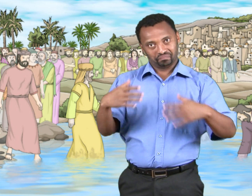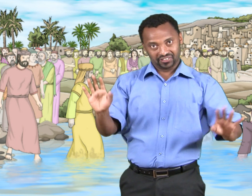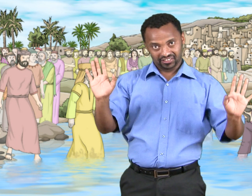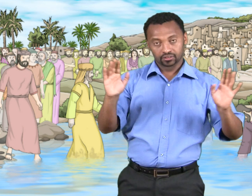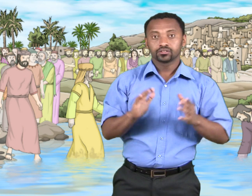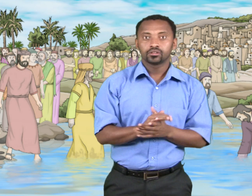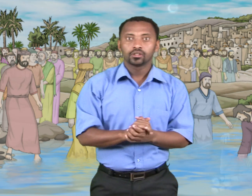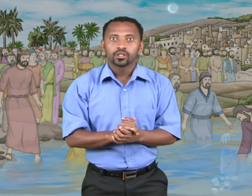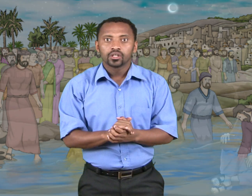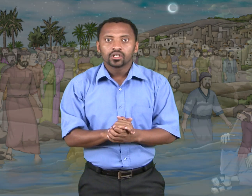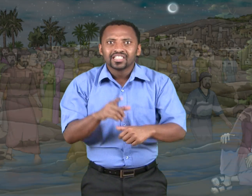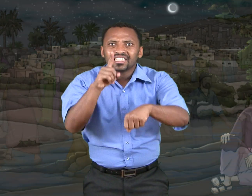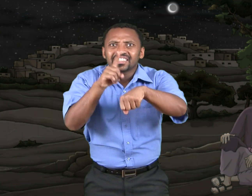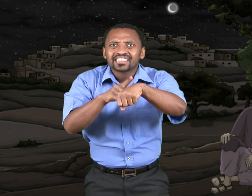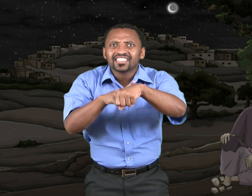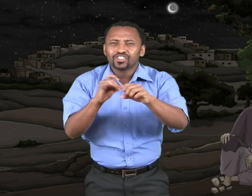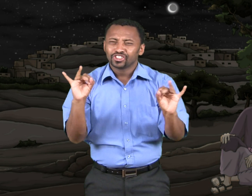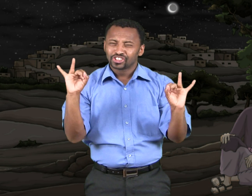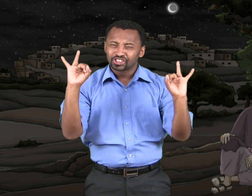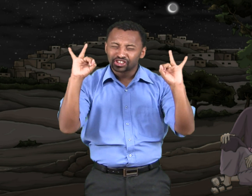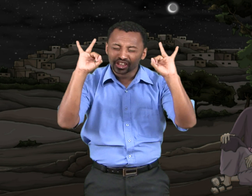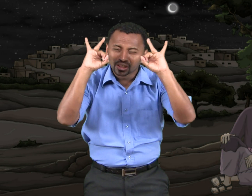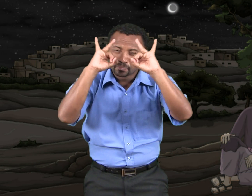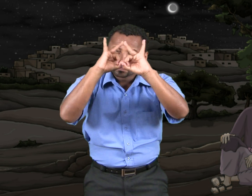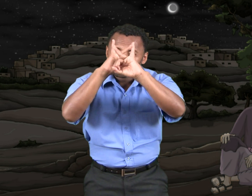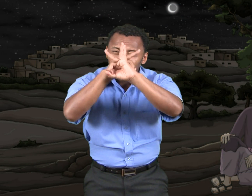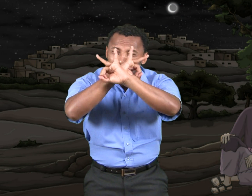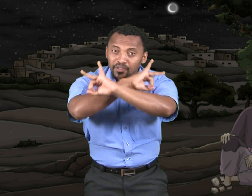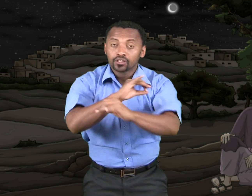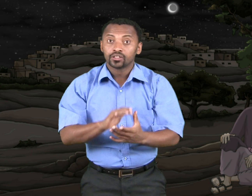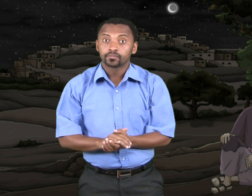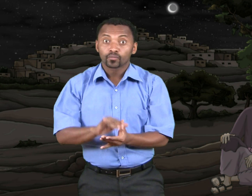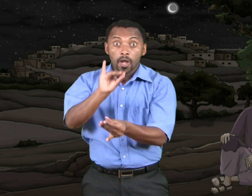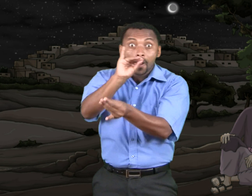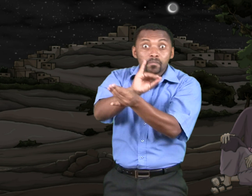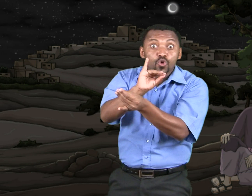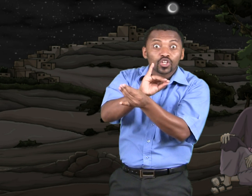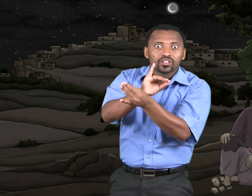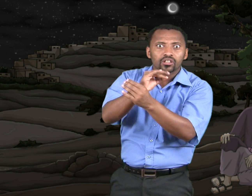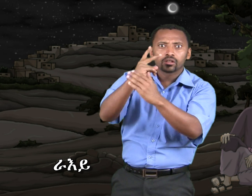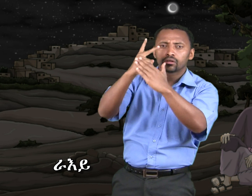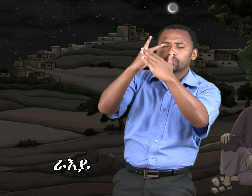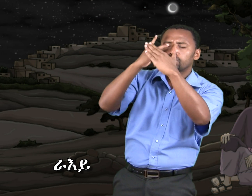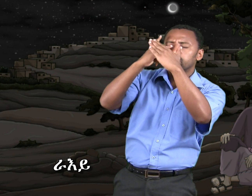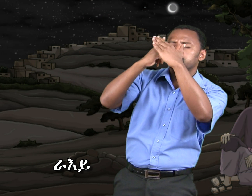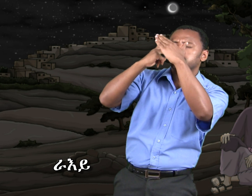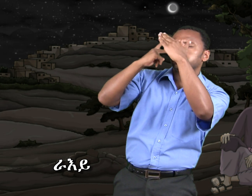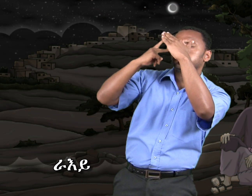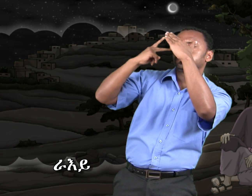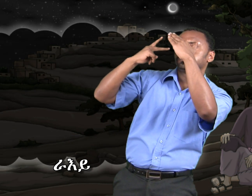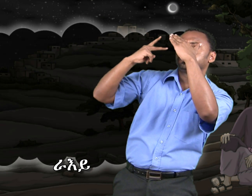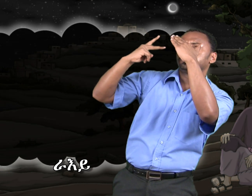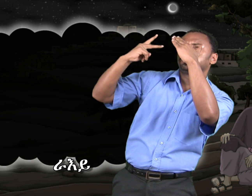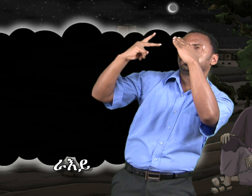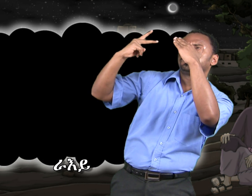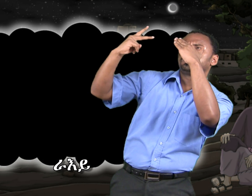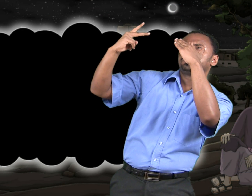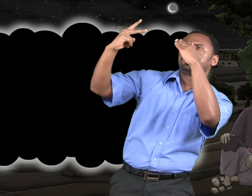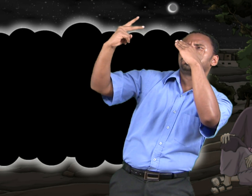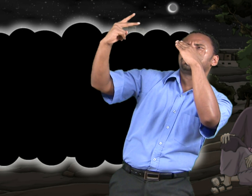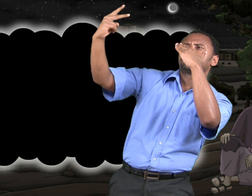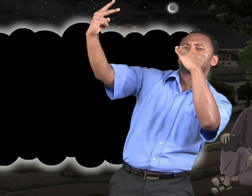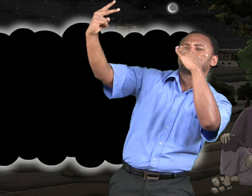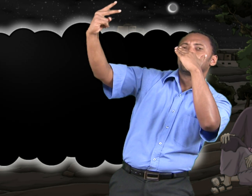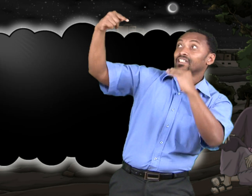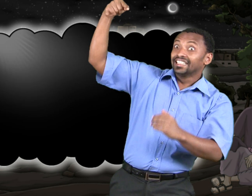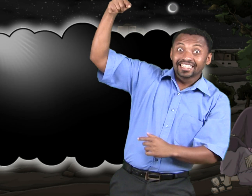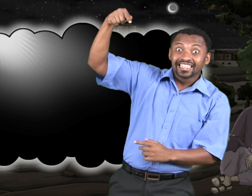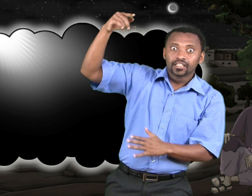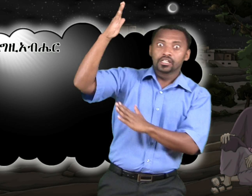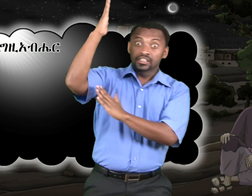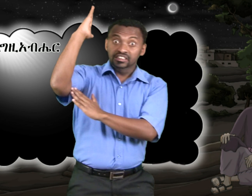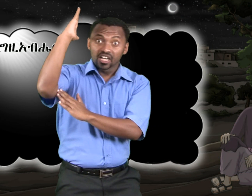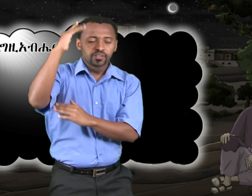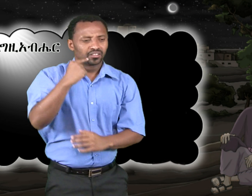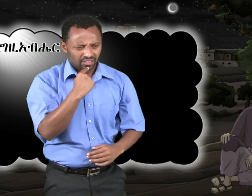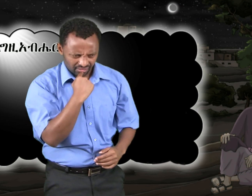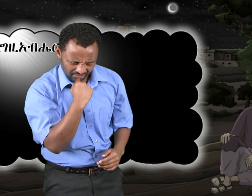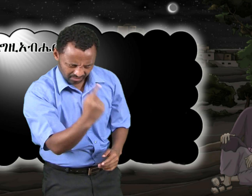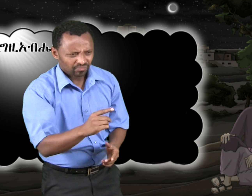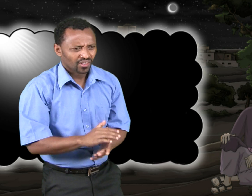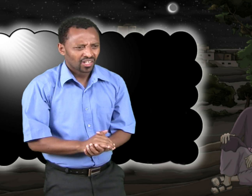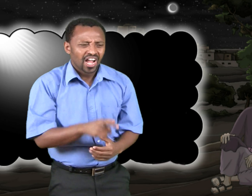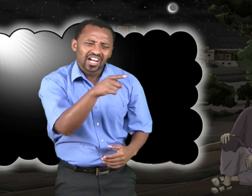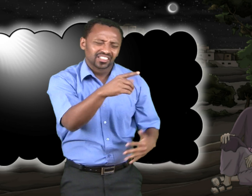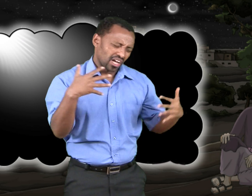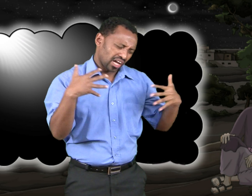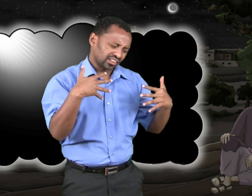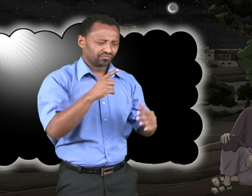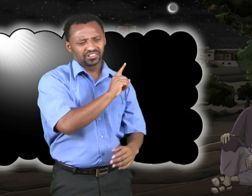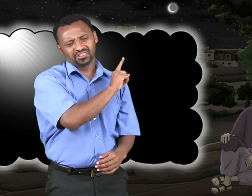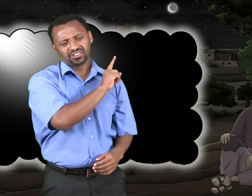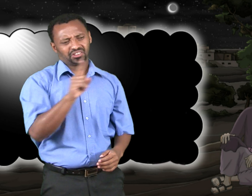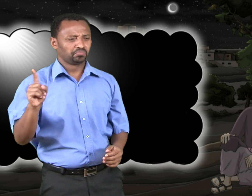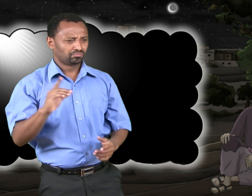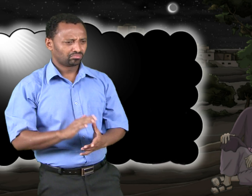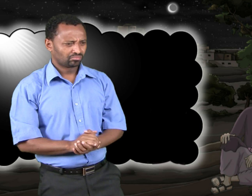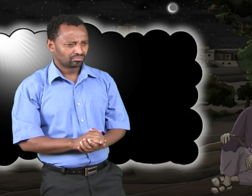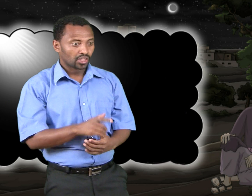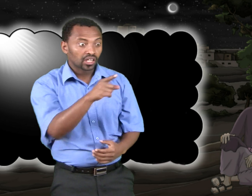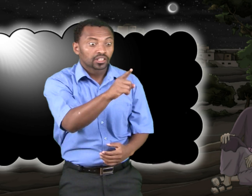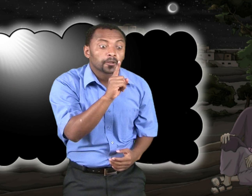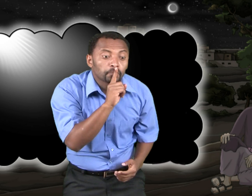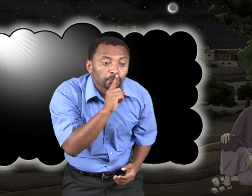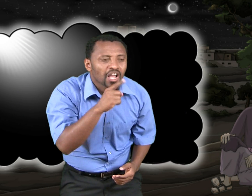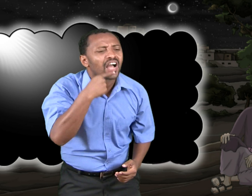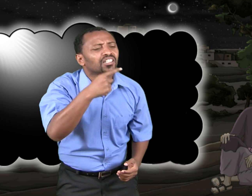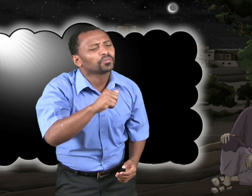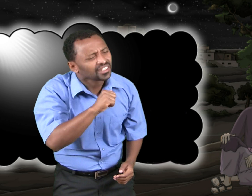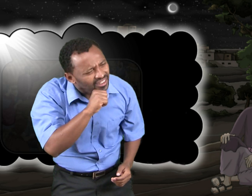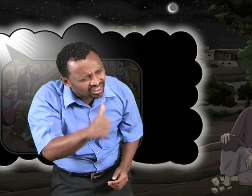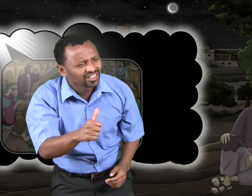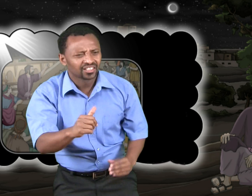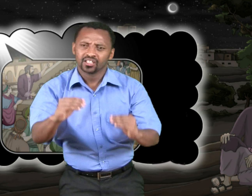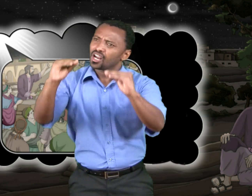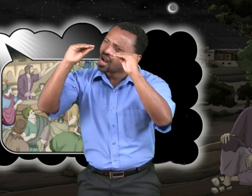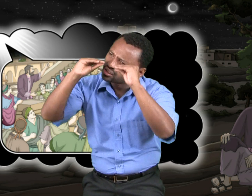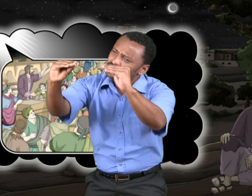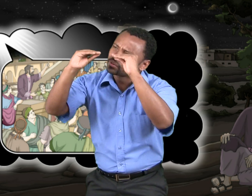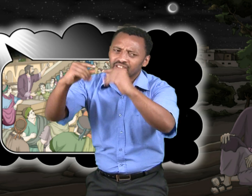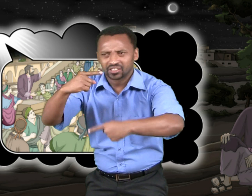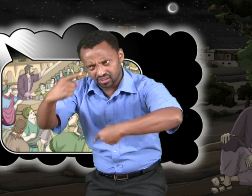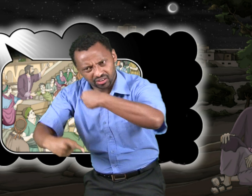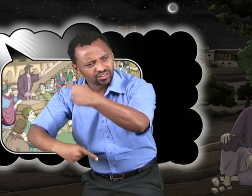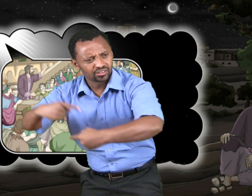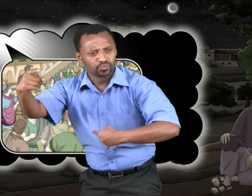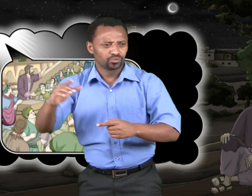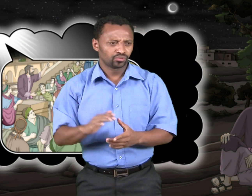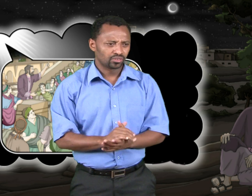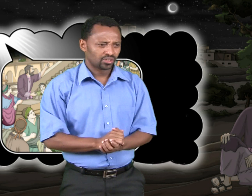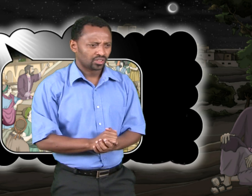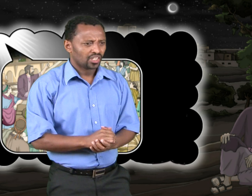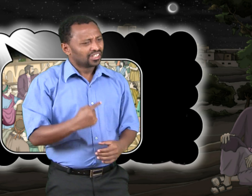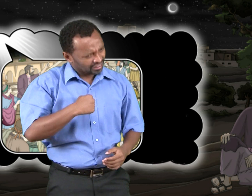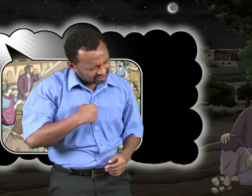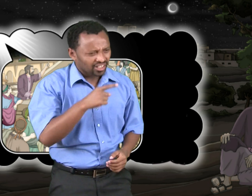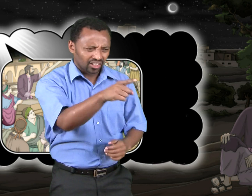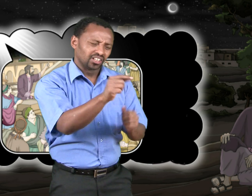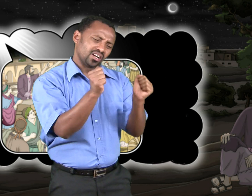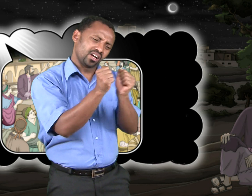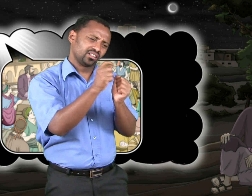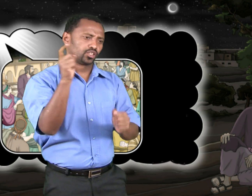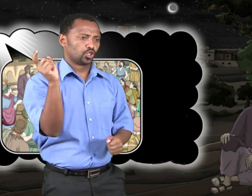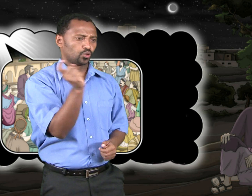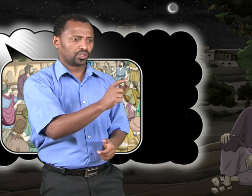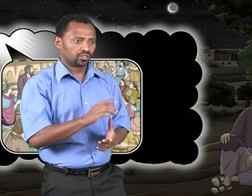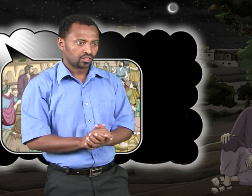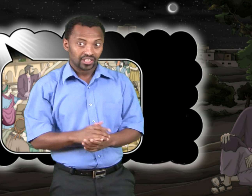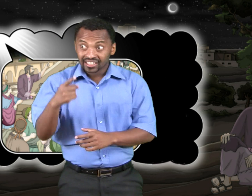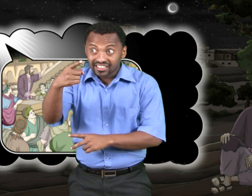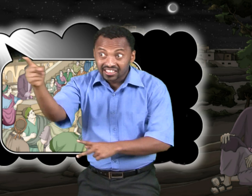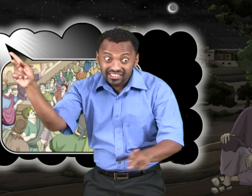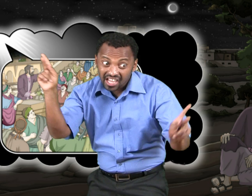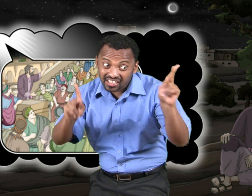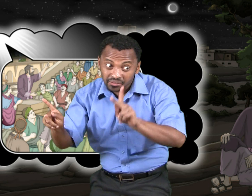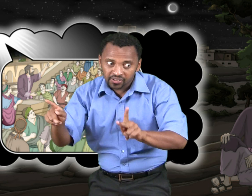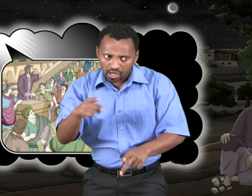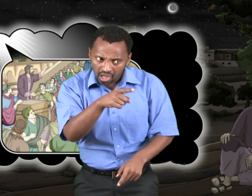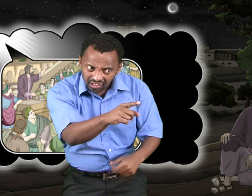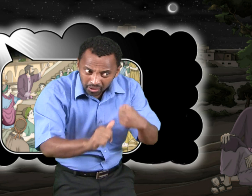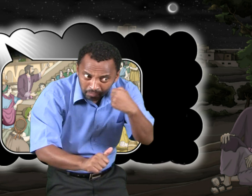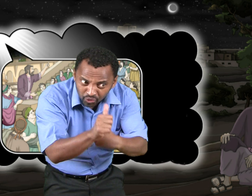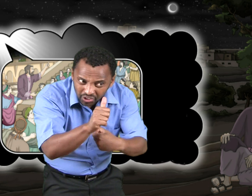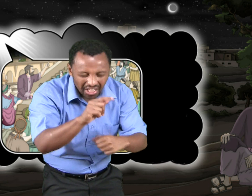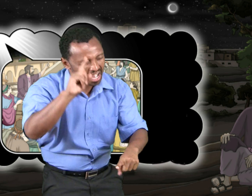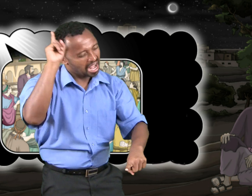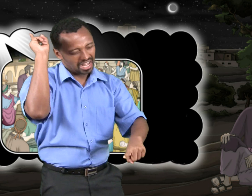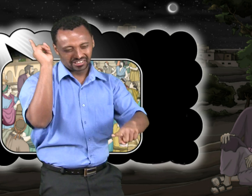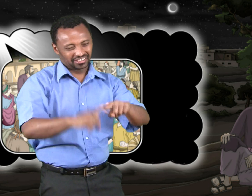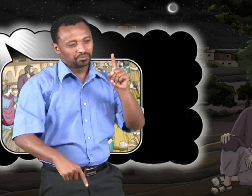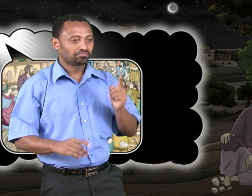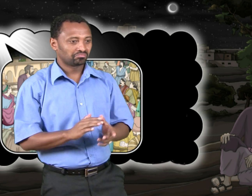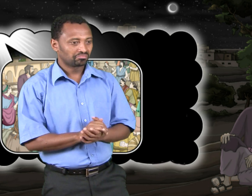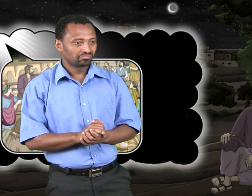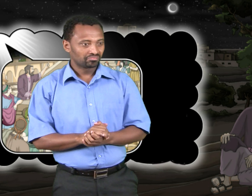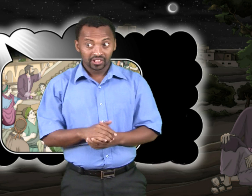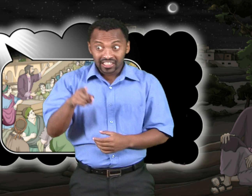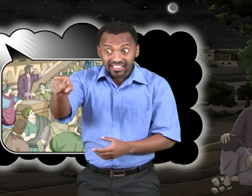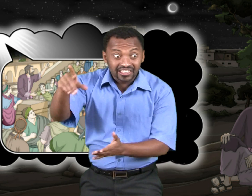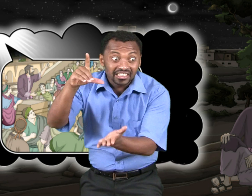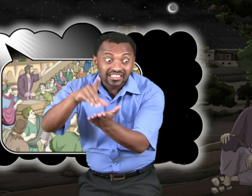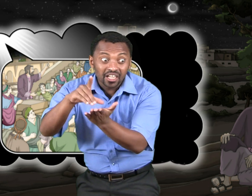One night the Lord spoke to Paul in a vision: “Do not be afraid; keep on speaking; do not be silent.